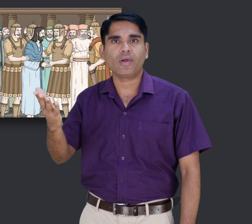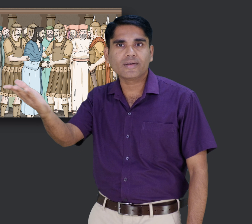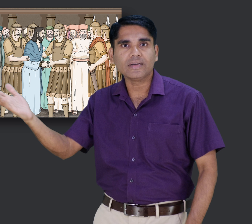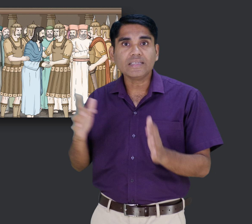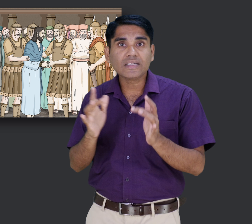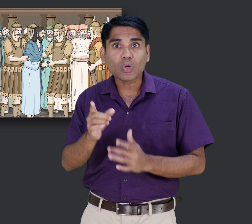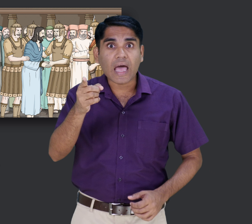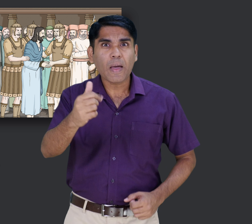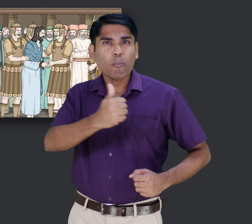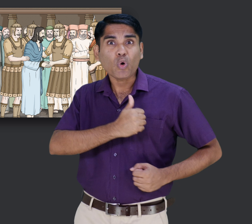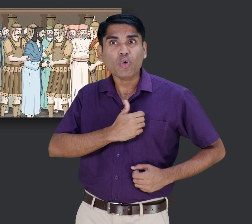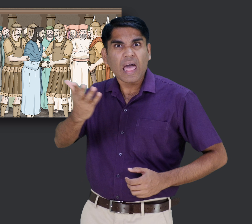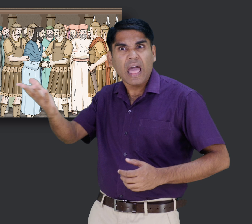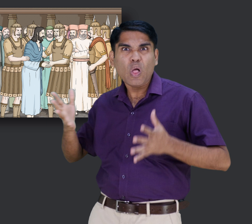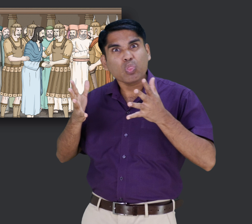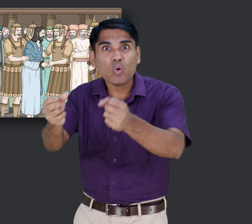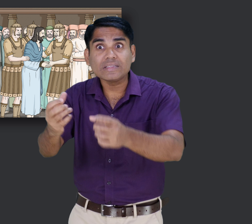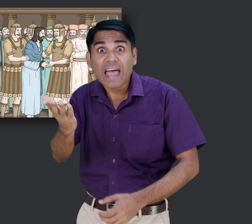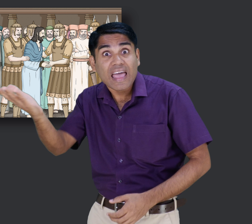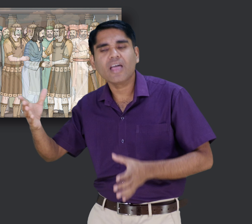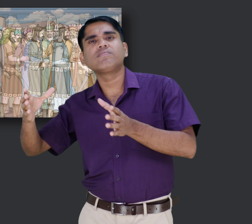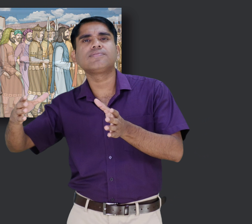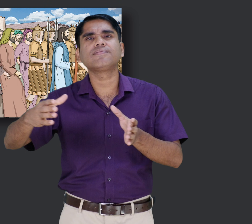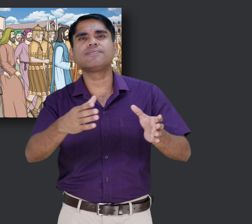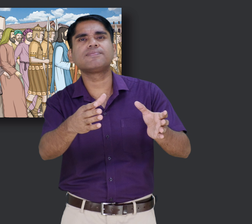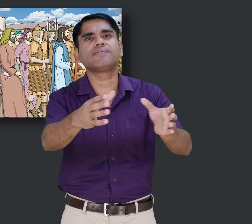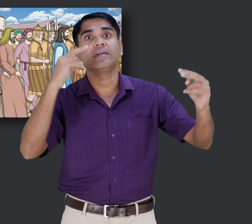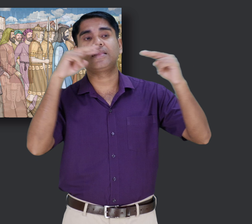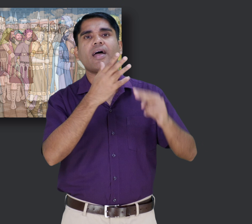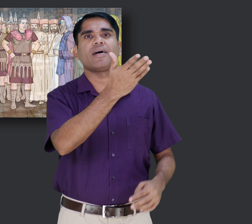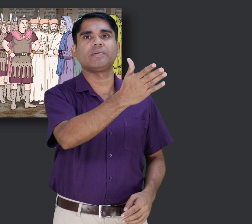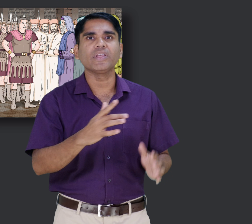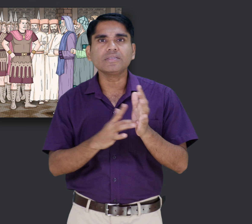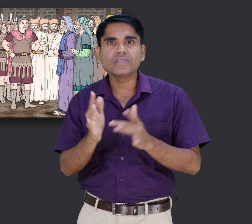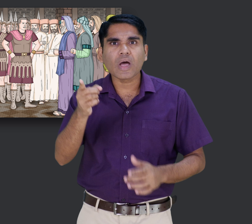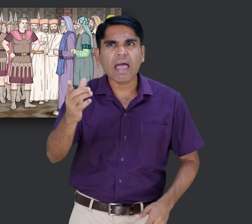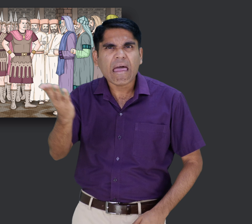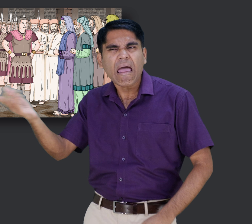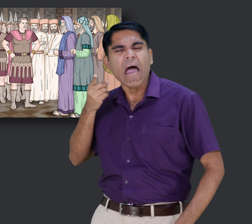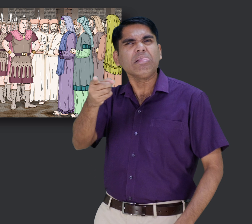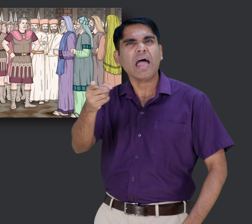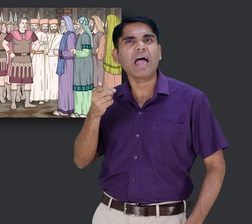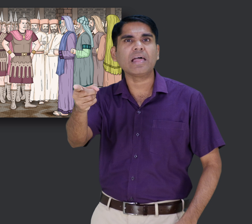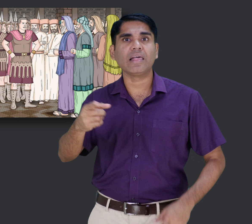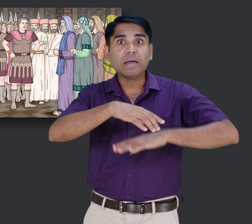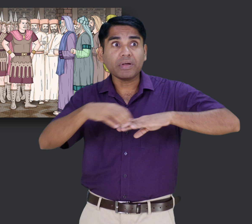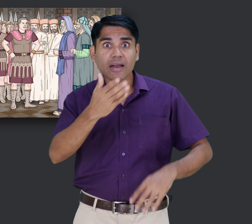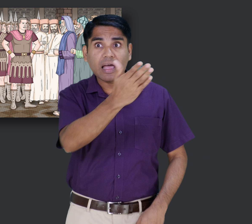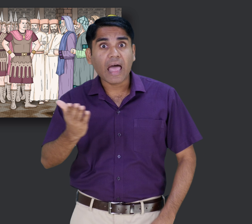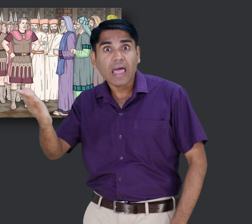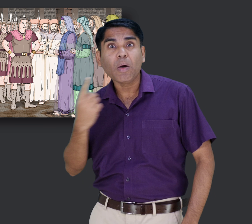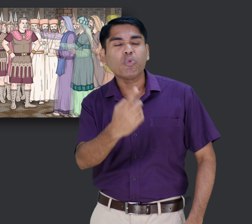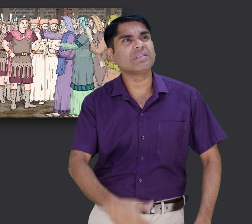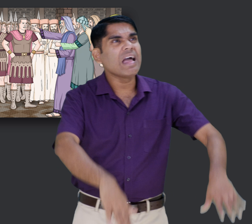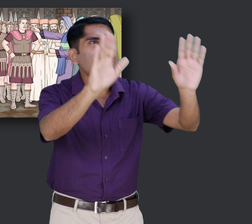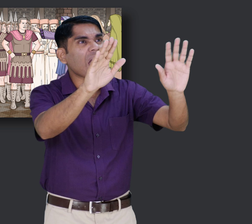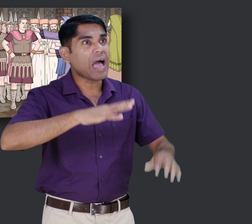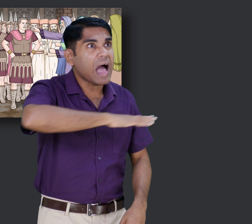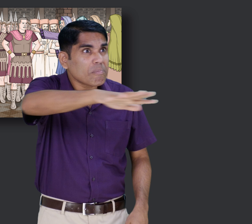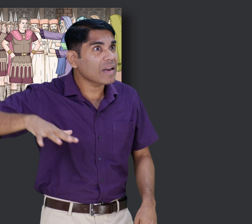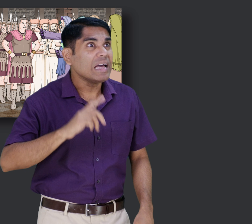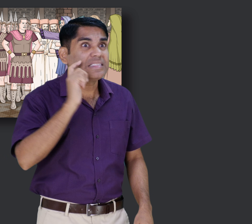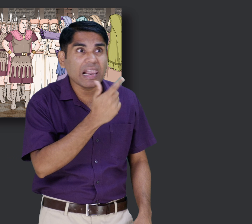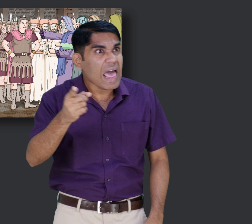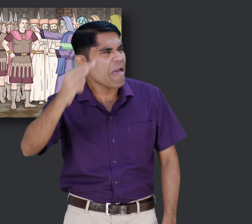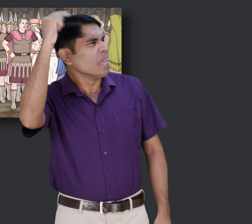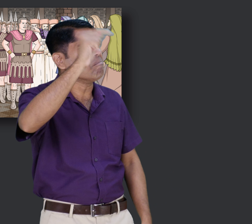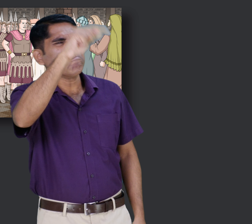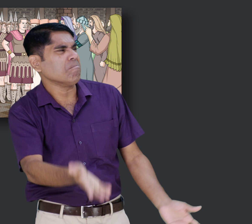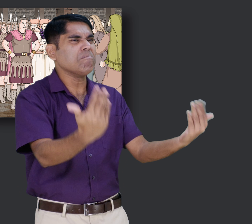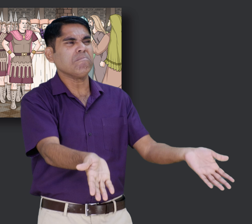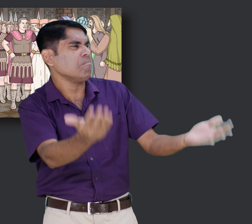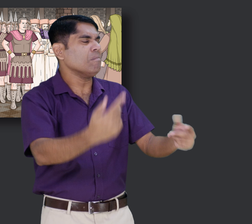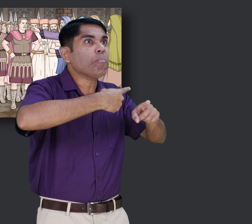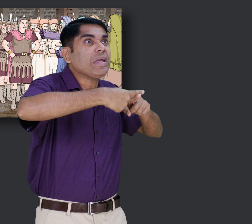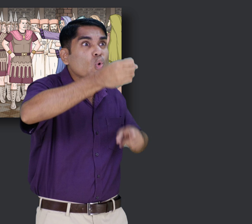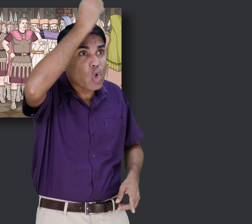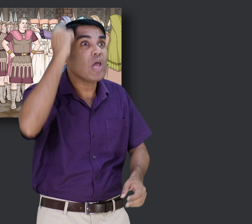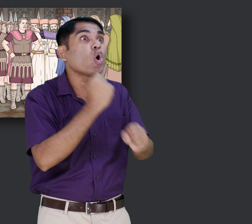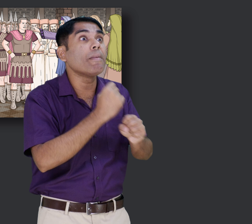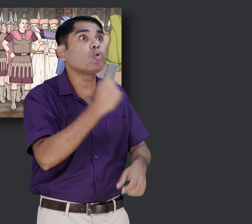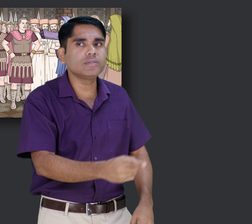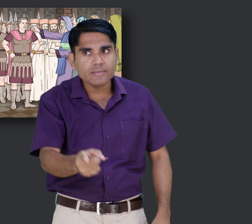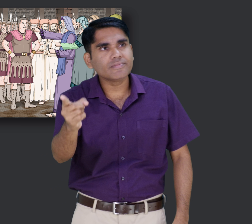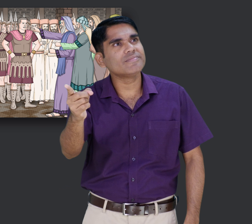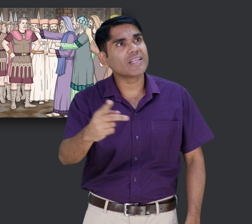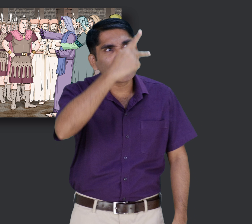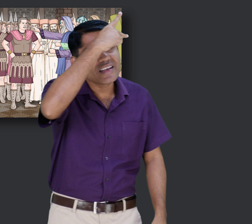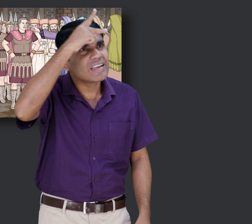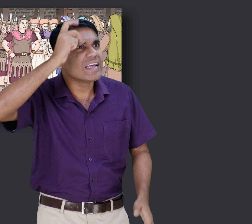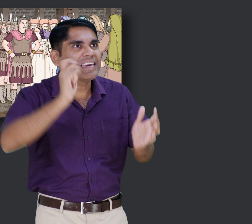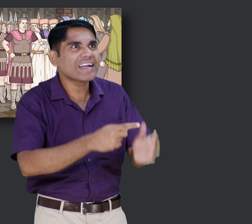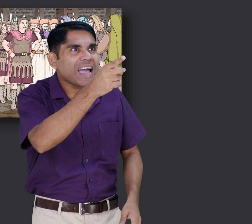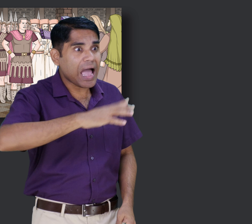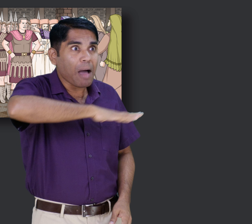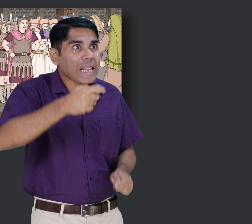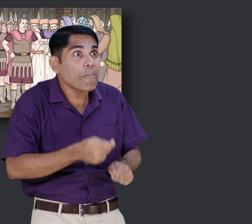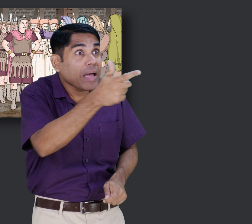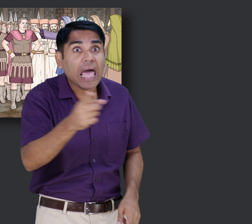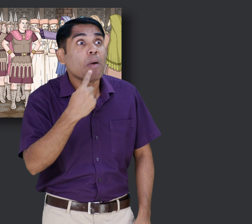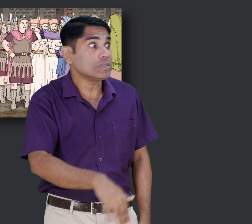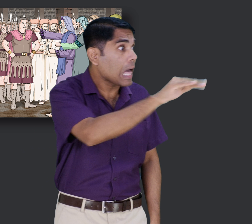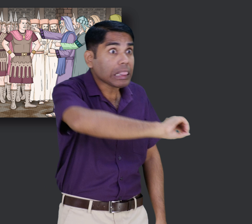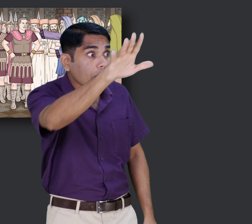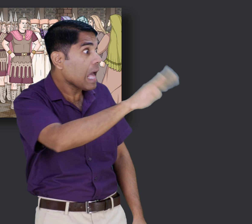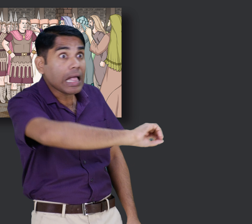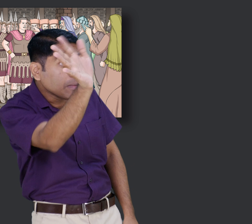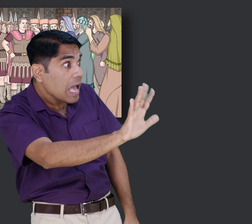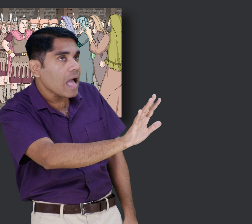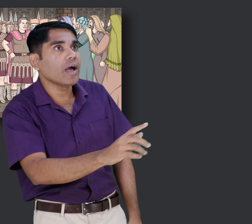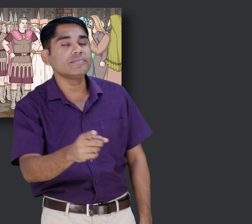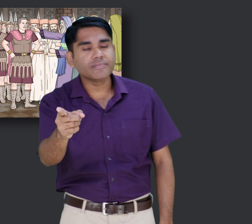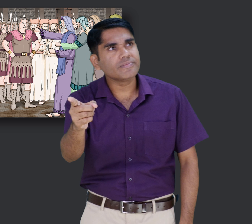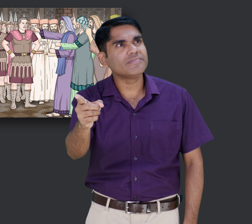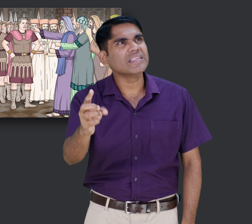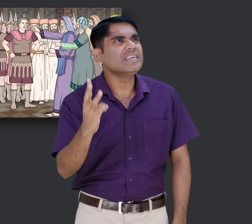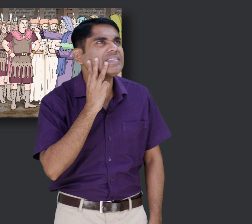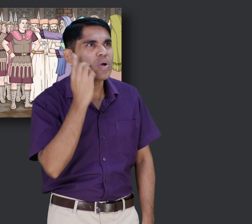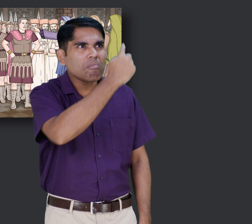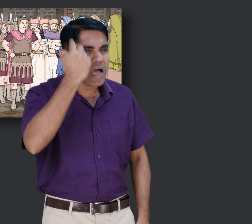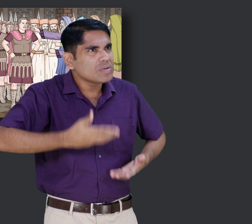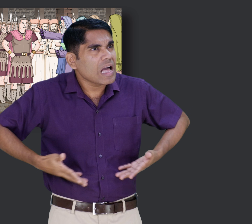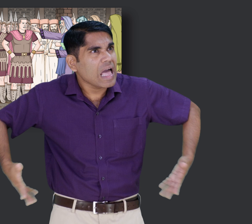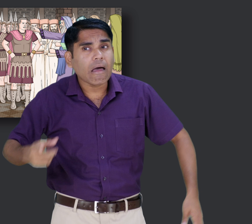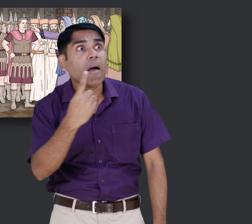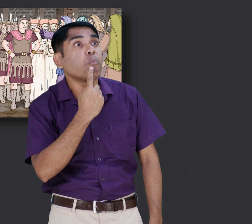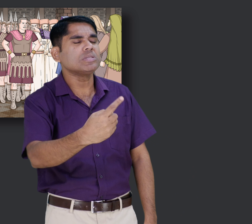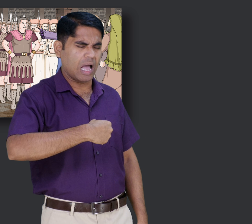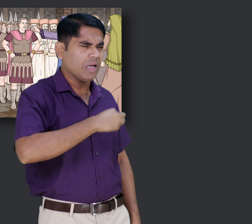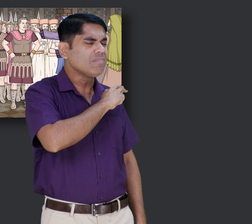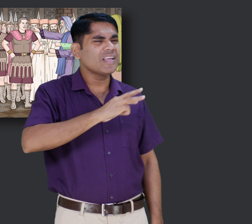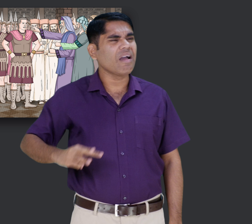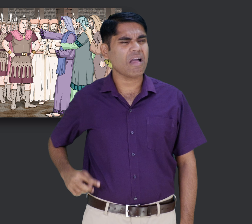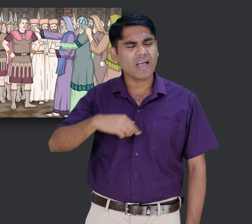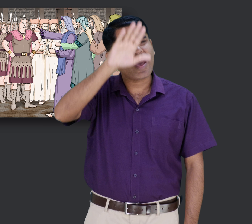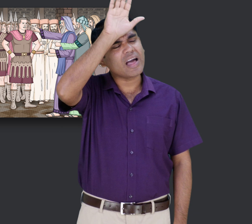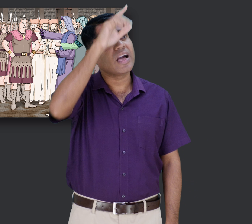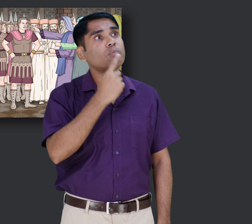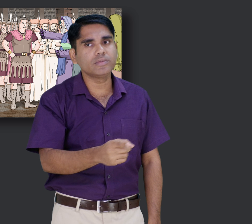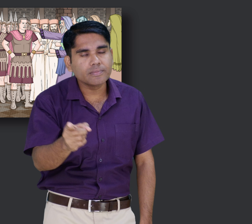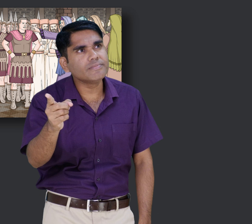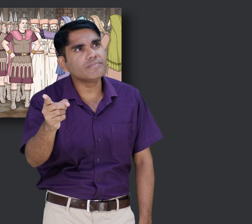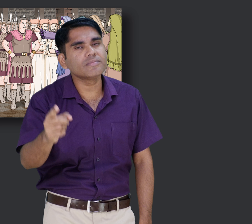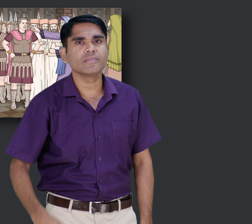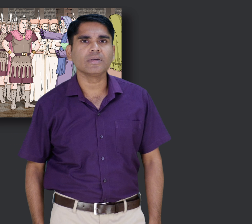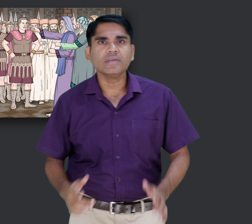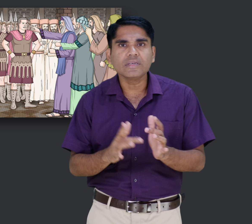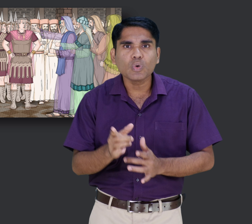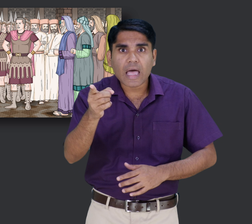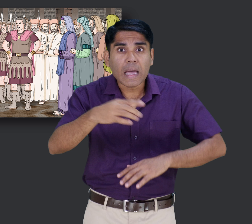And they began to accuse Him, saying, “We found this man subverting our nation, forbidding payment of taxes to Caesar, and proclaiming Himself to be Christ, a King.”